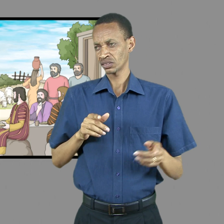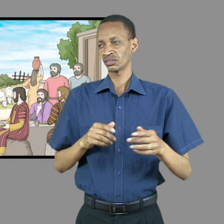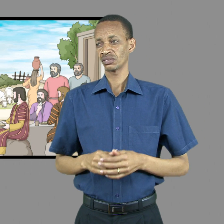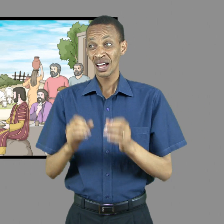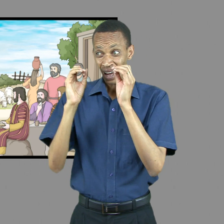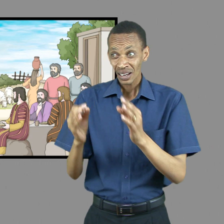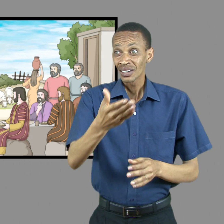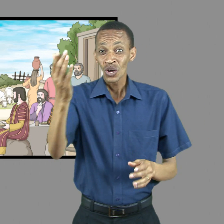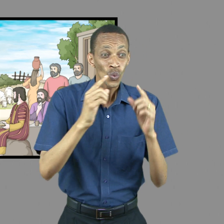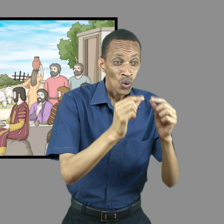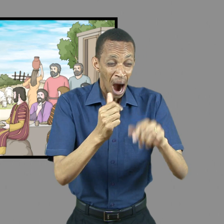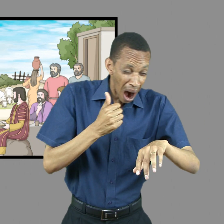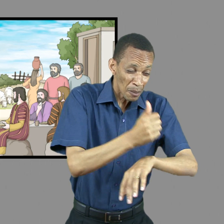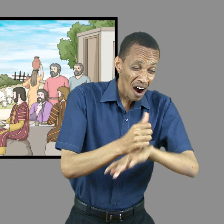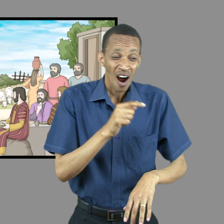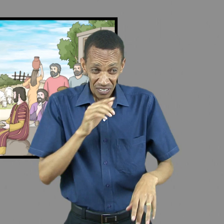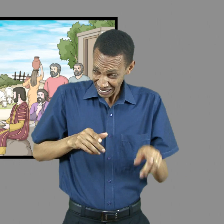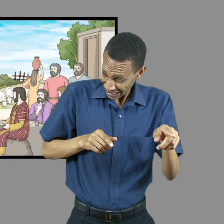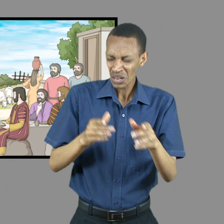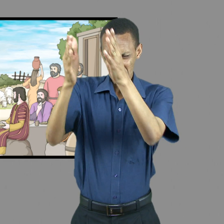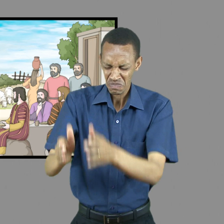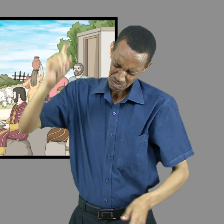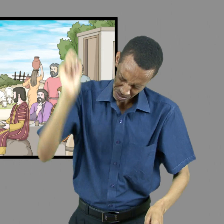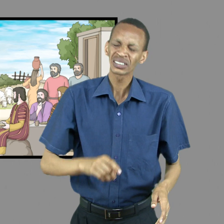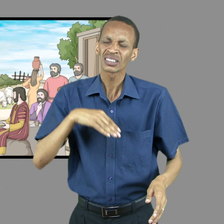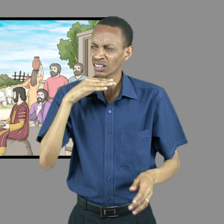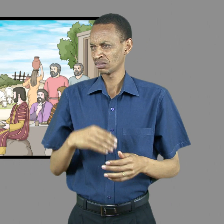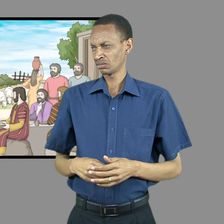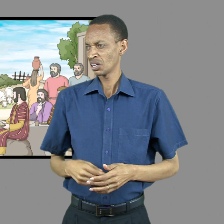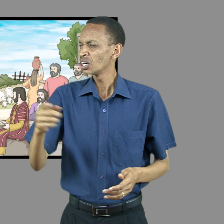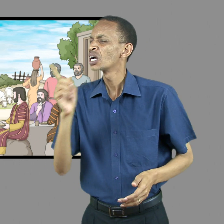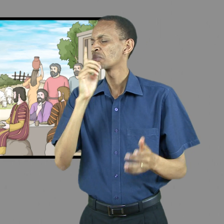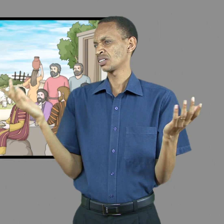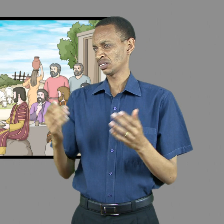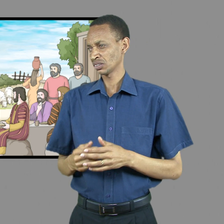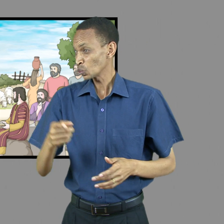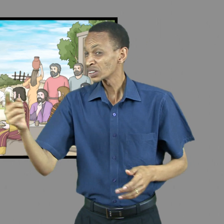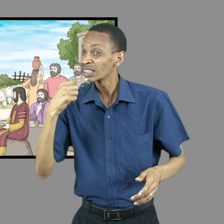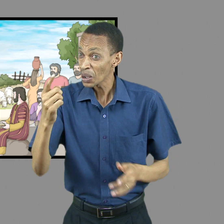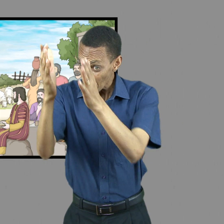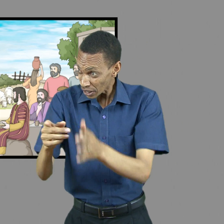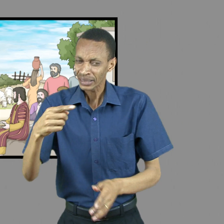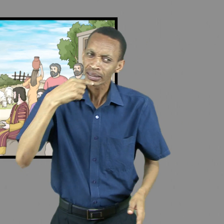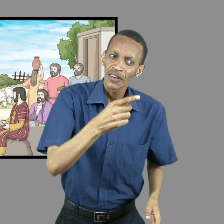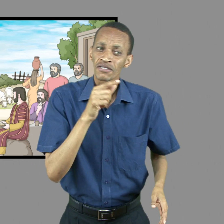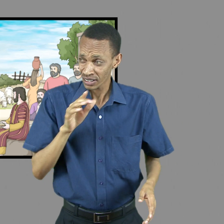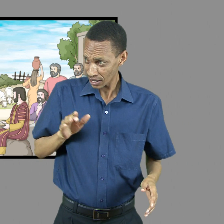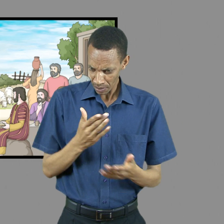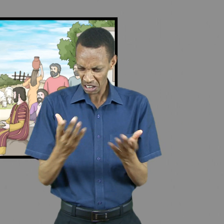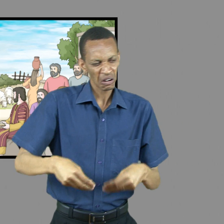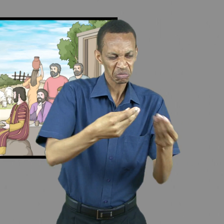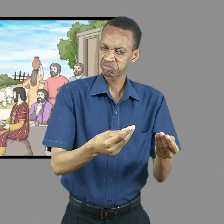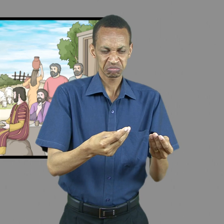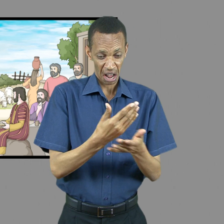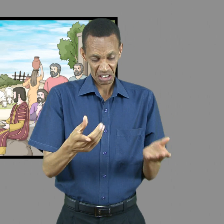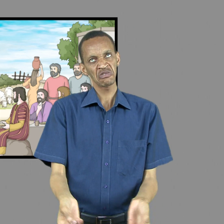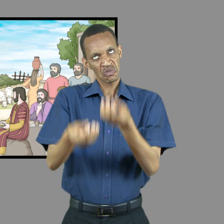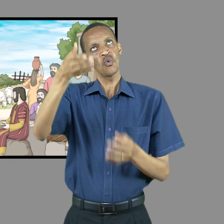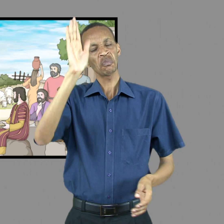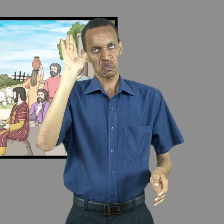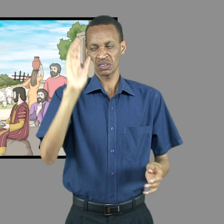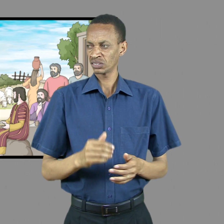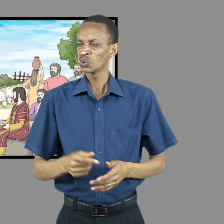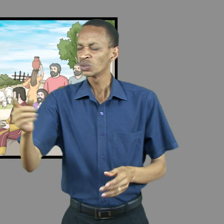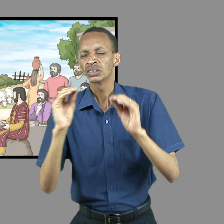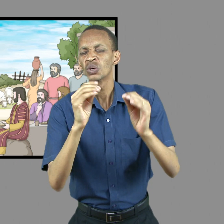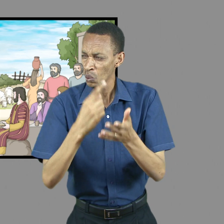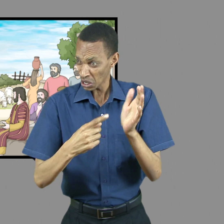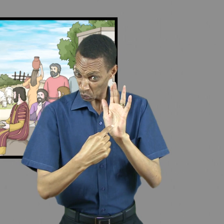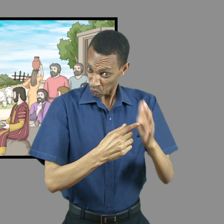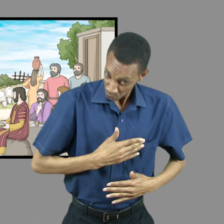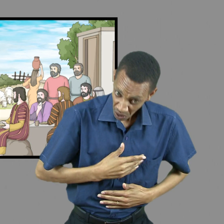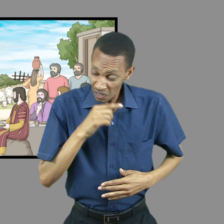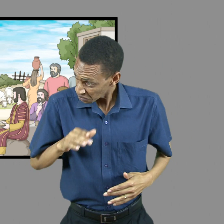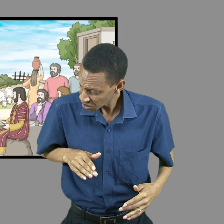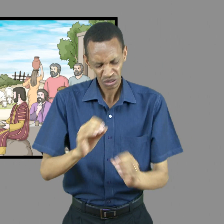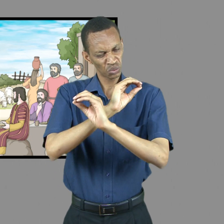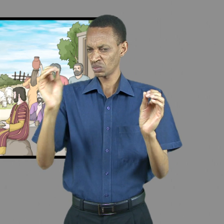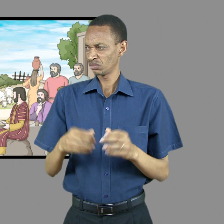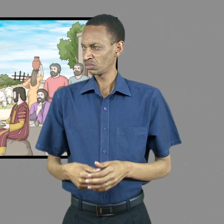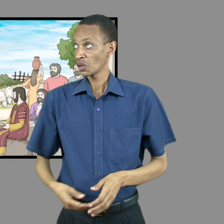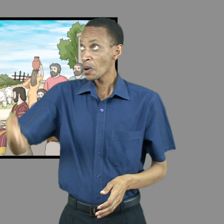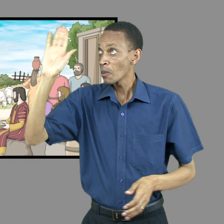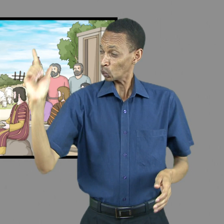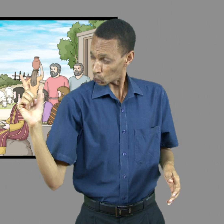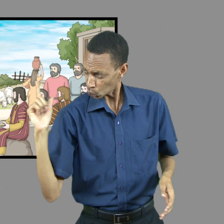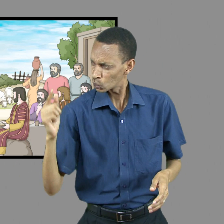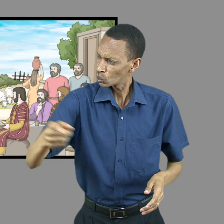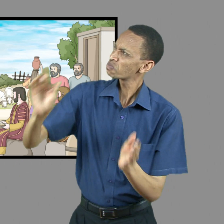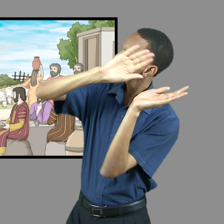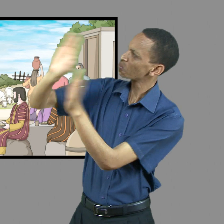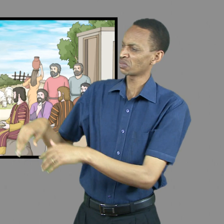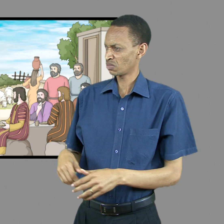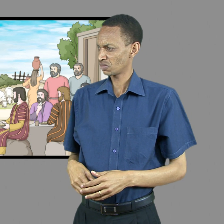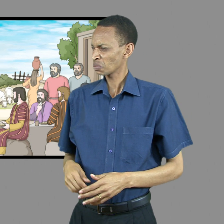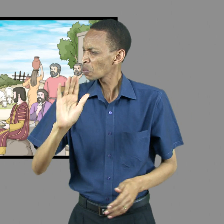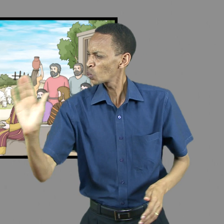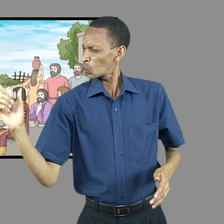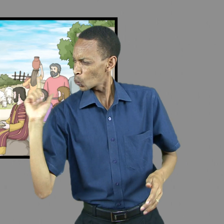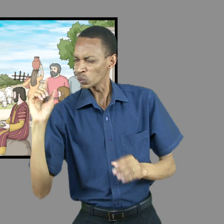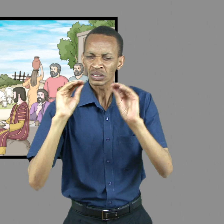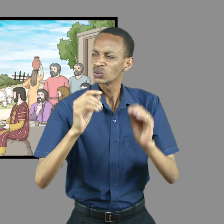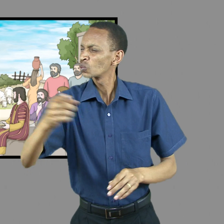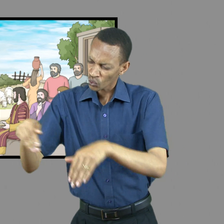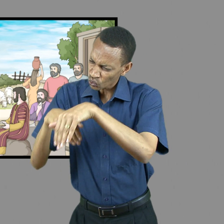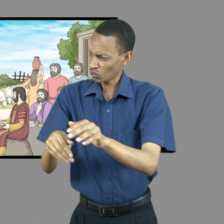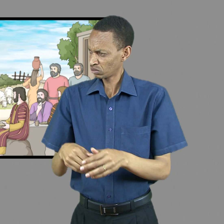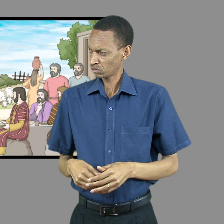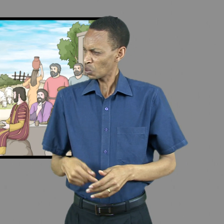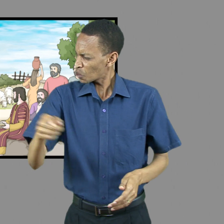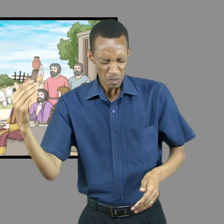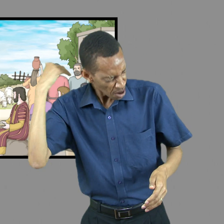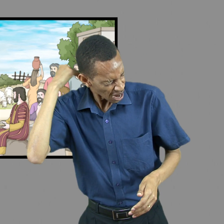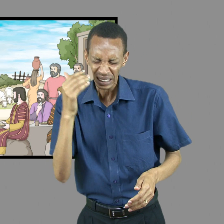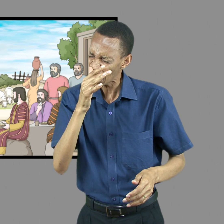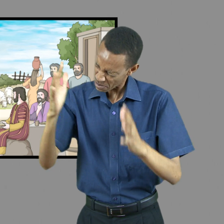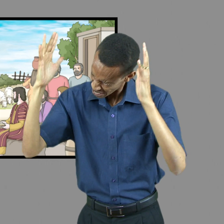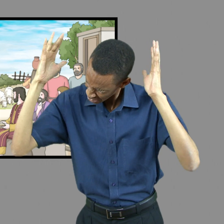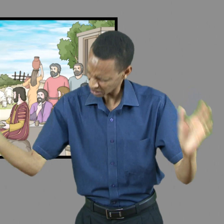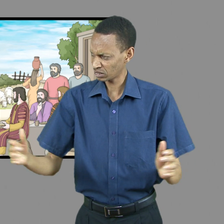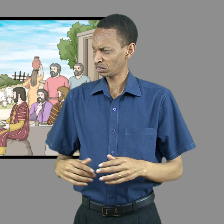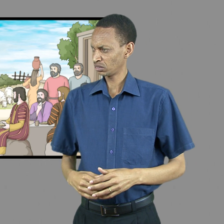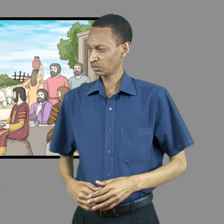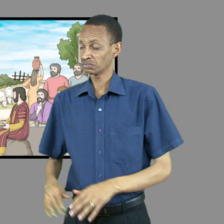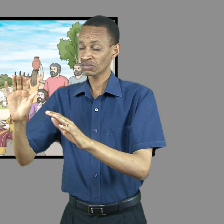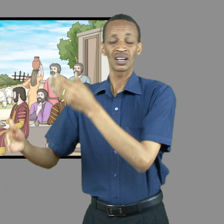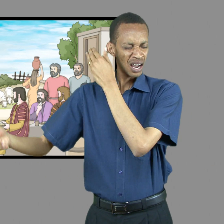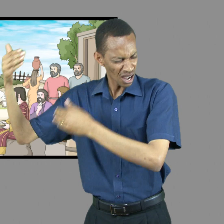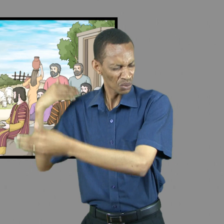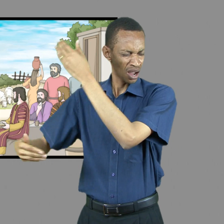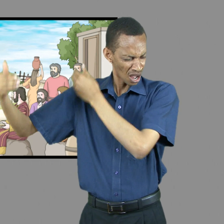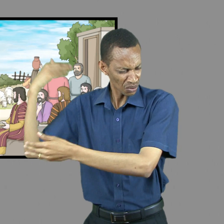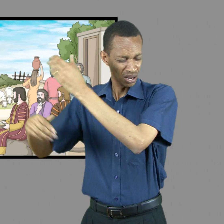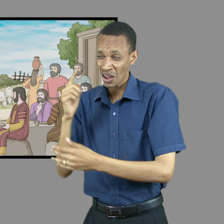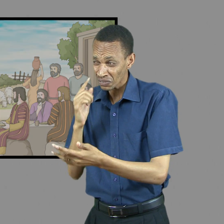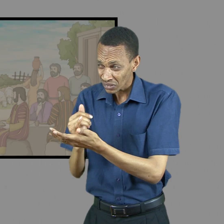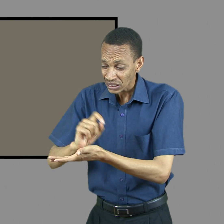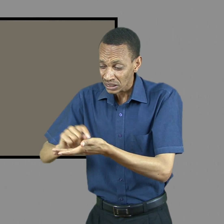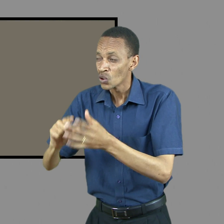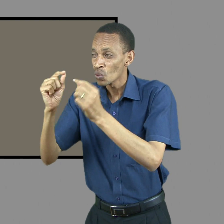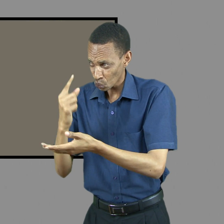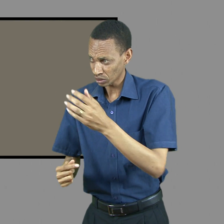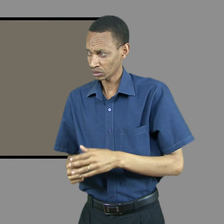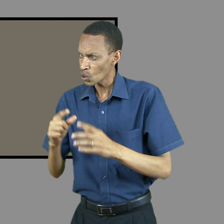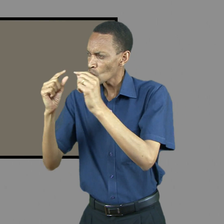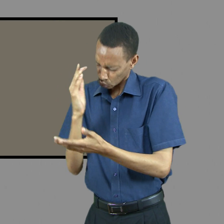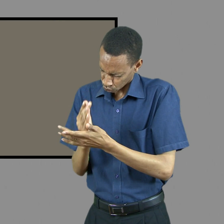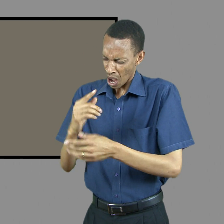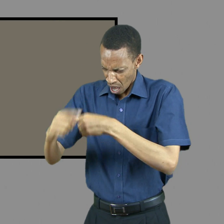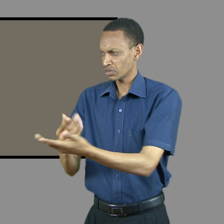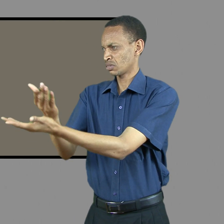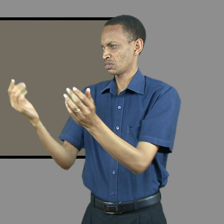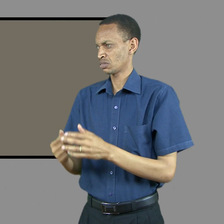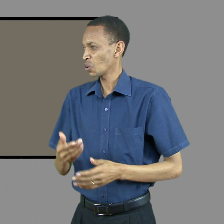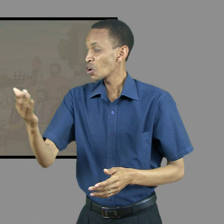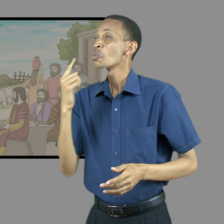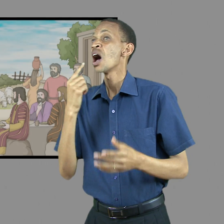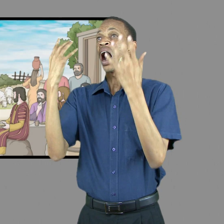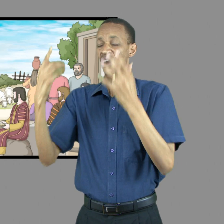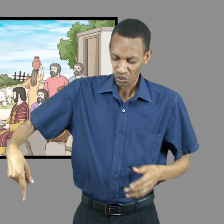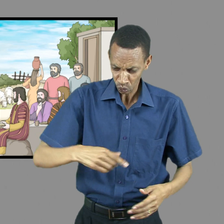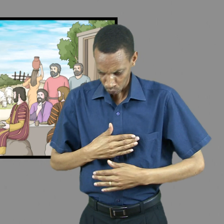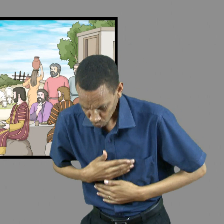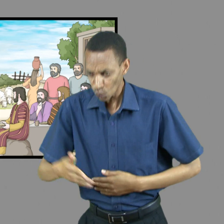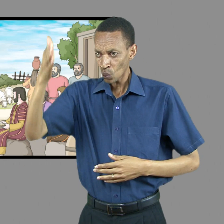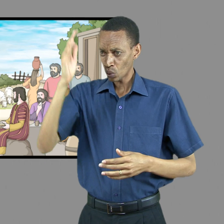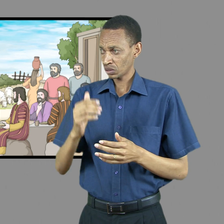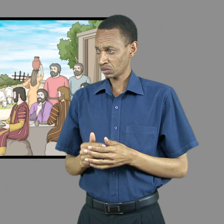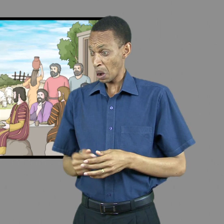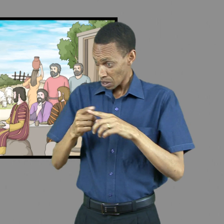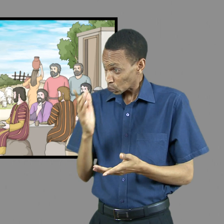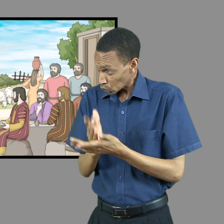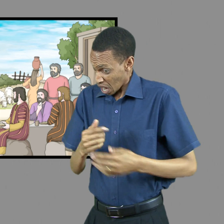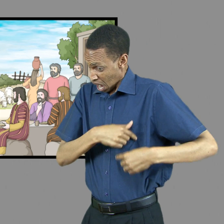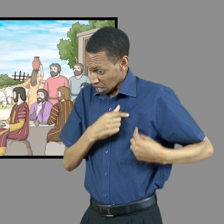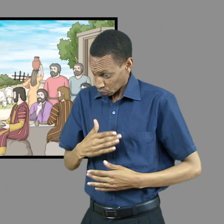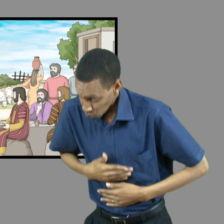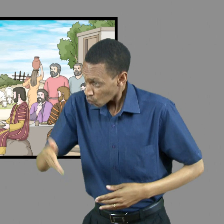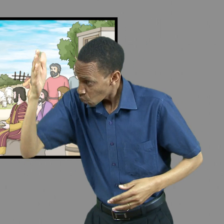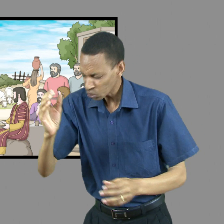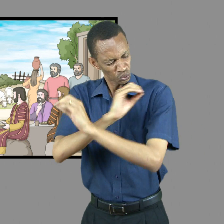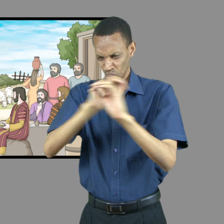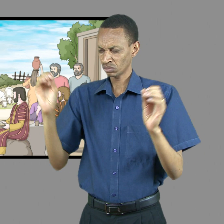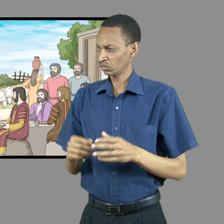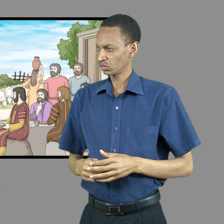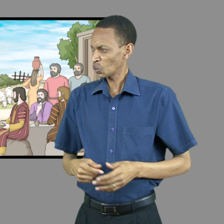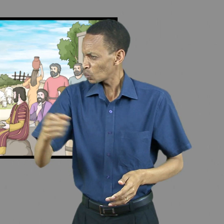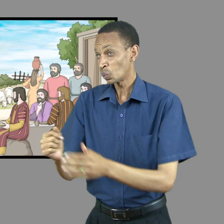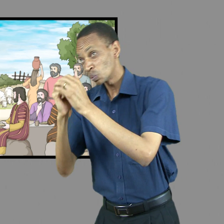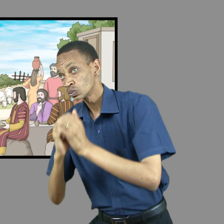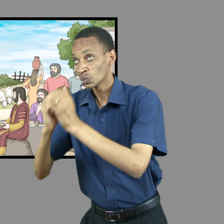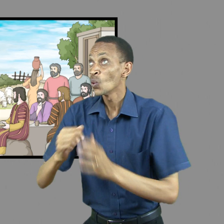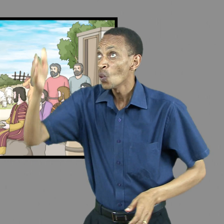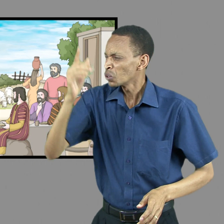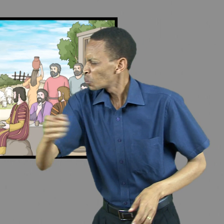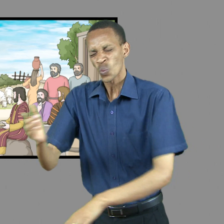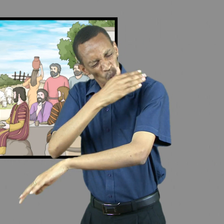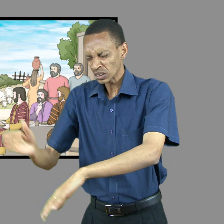But you say that if anyone says to his father or mother, ‘Whatever you would have received from me is a gift devoted to God,’ he need not honor his father or mother with it. Thus you nullify the word of God for the sake of your tradition. You hypocrites!